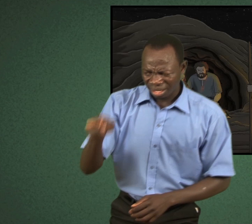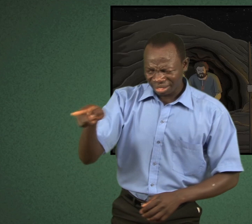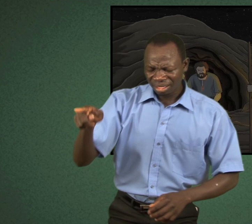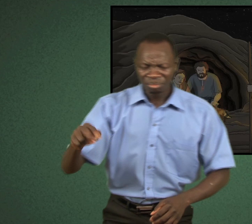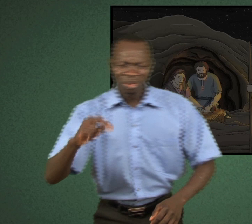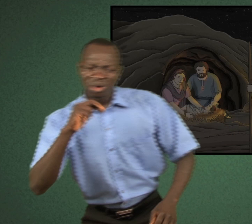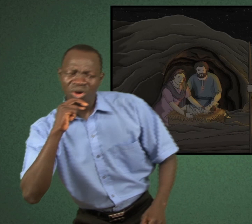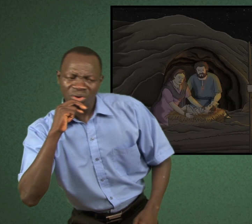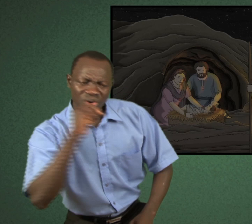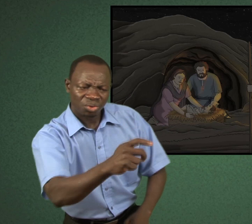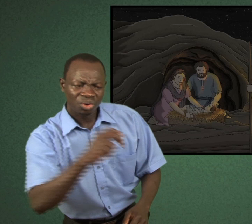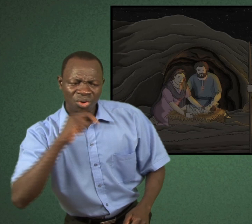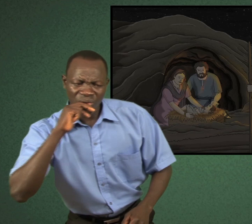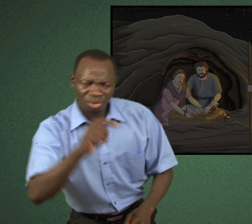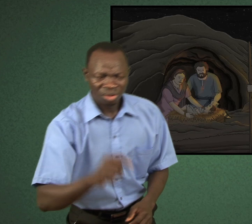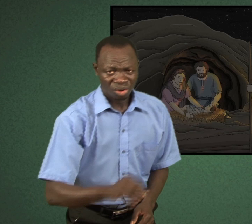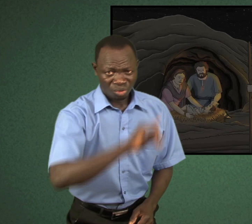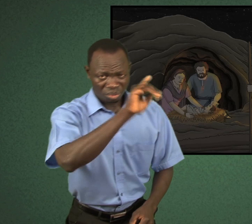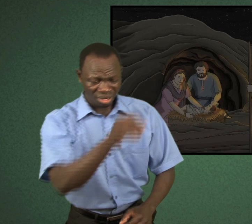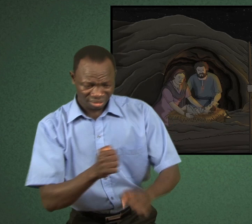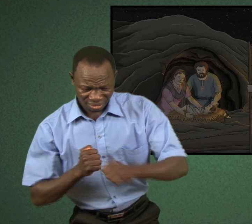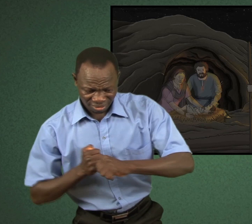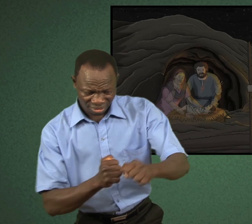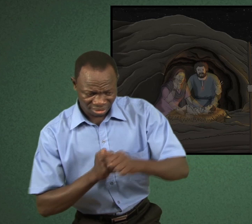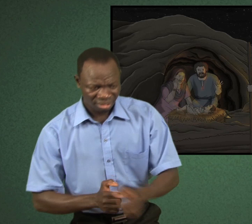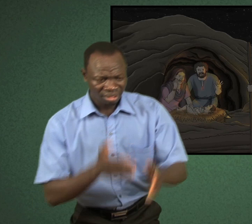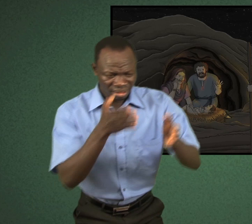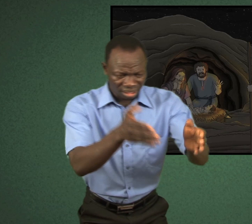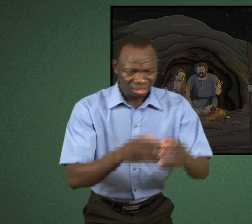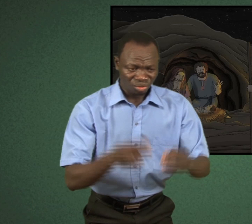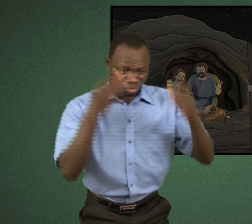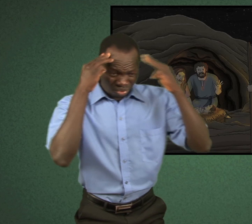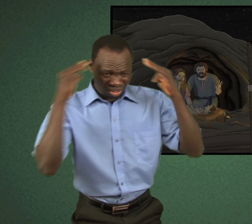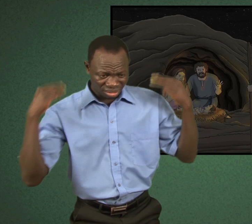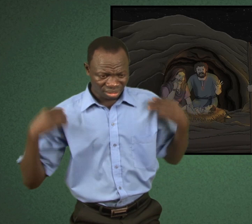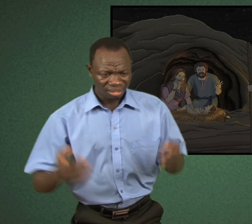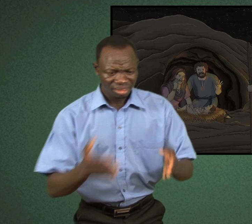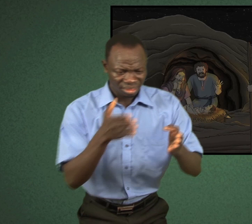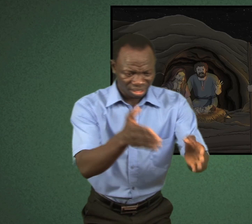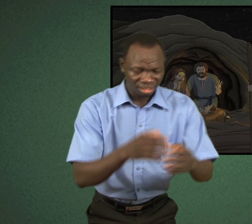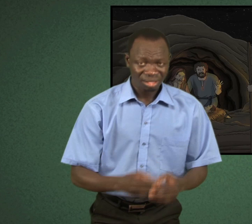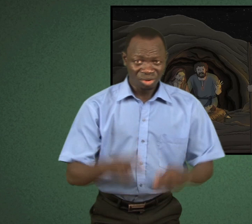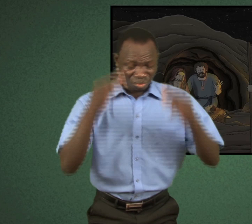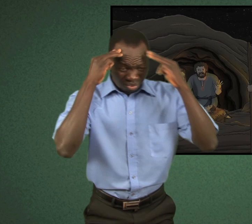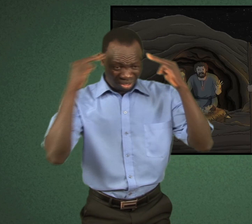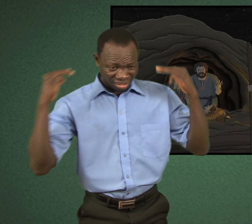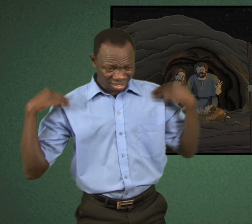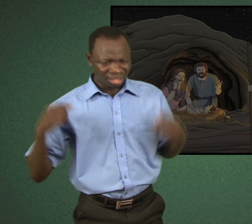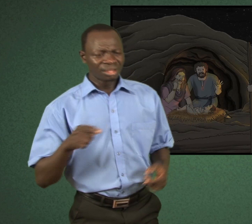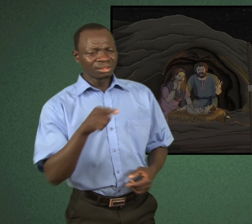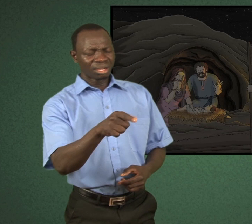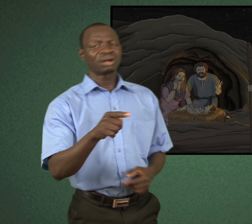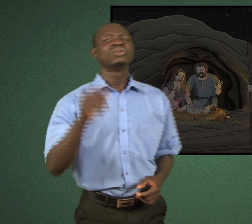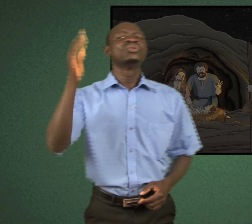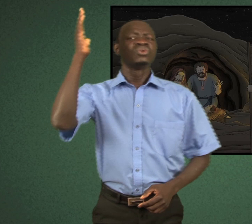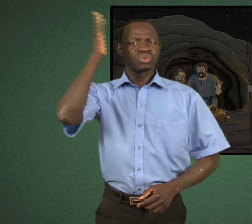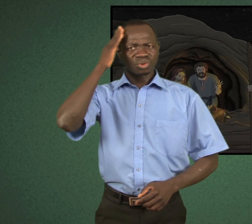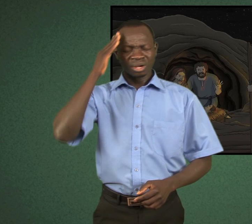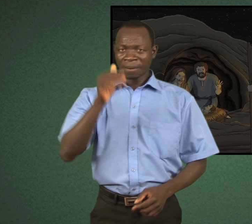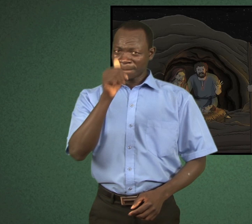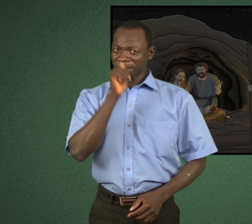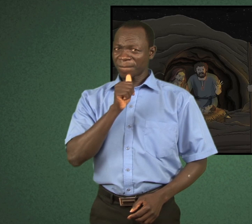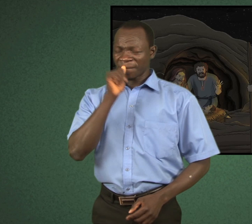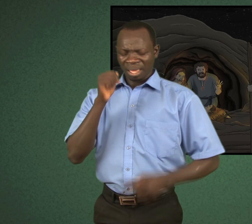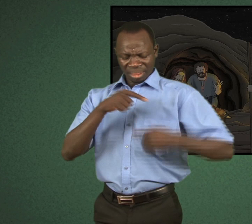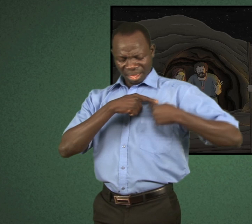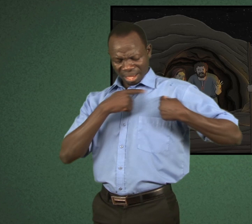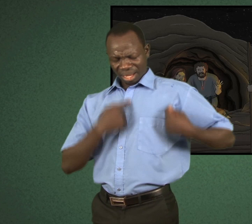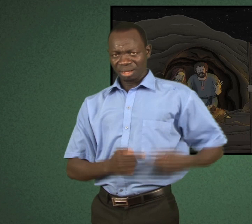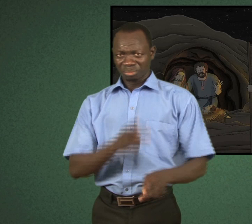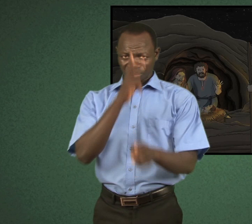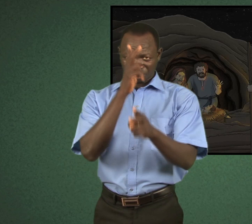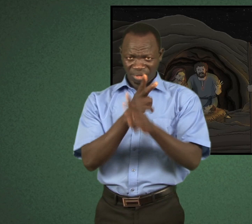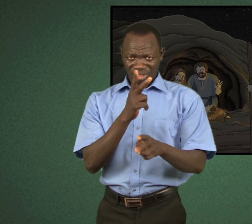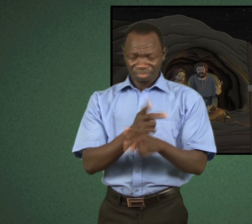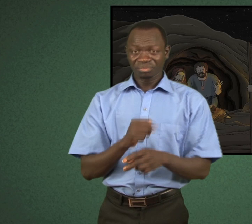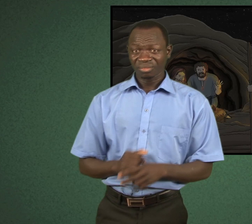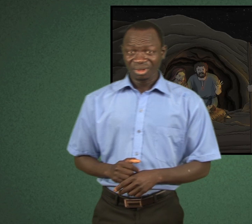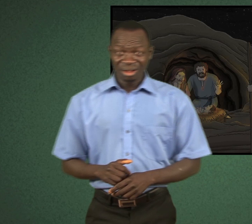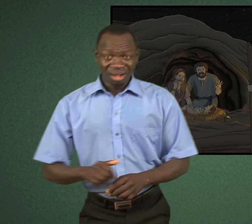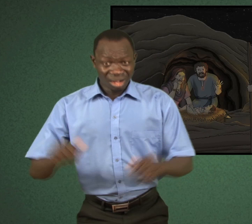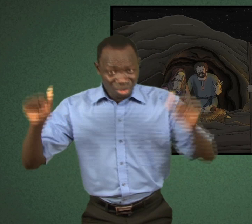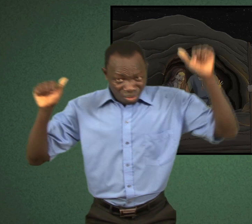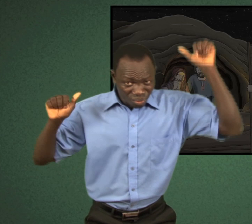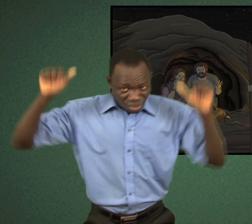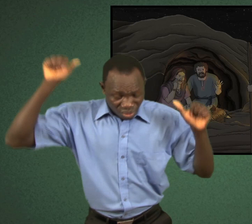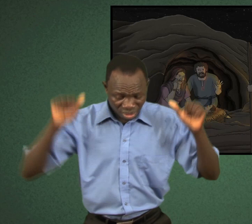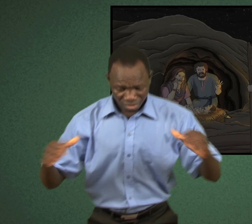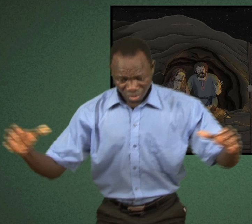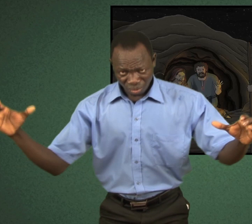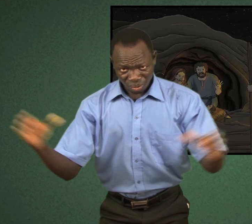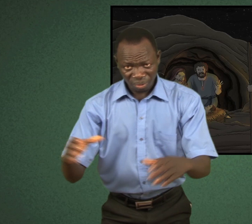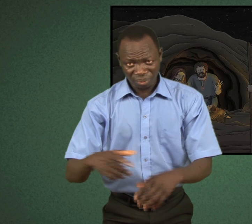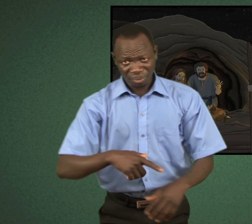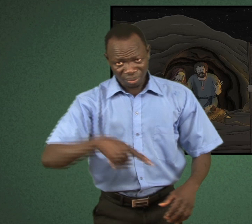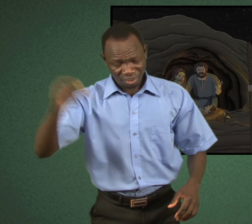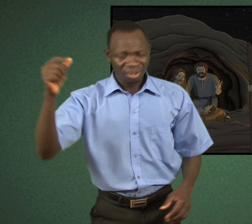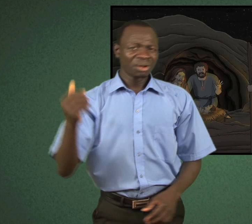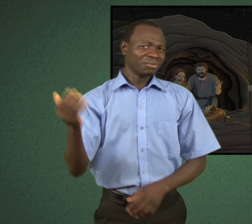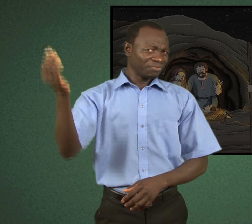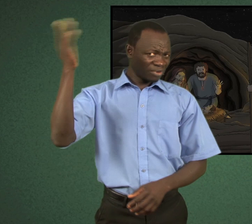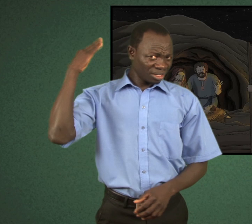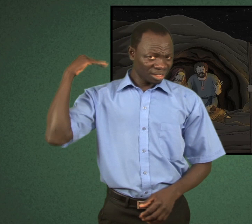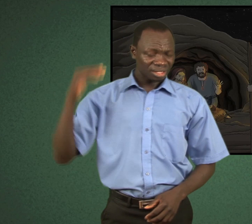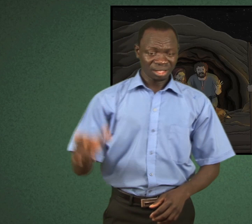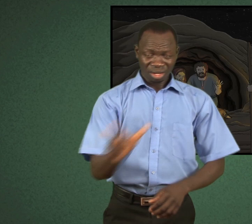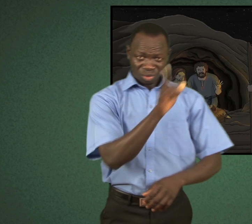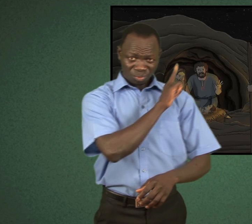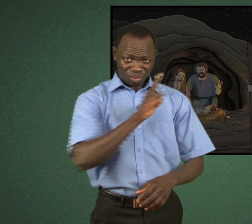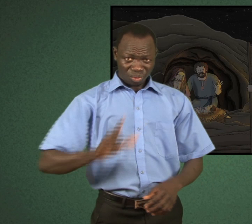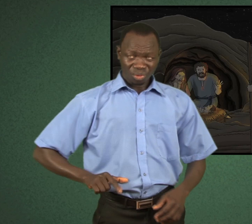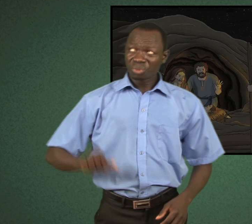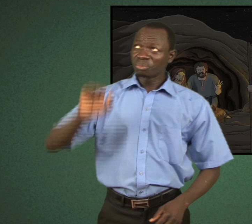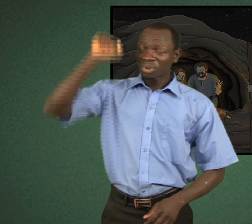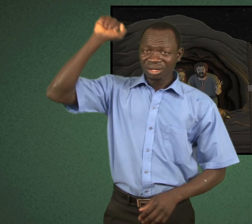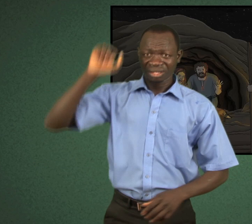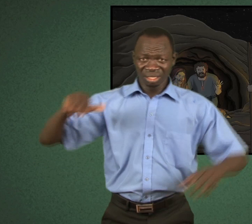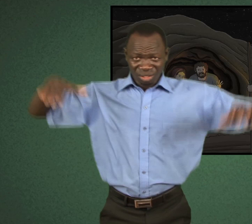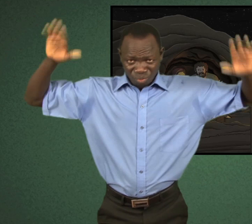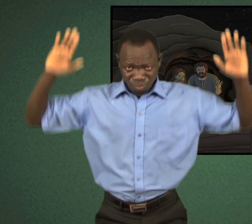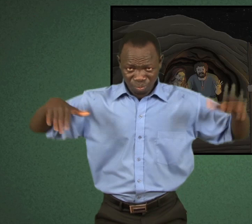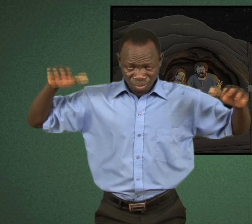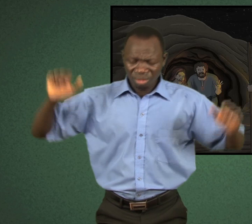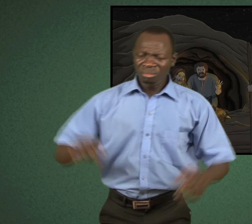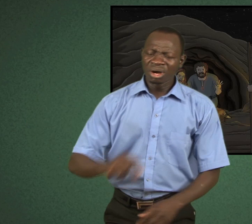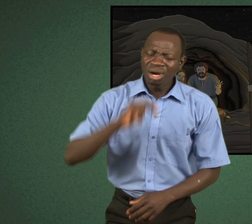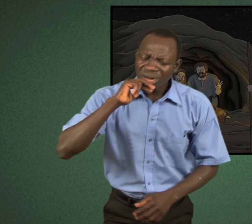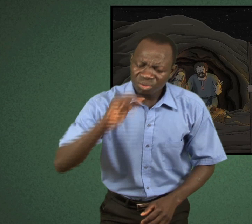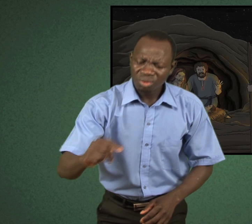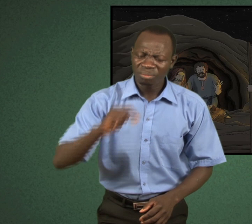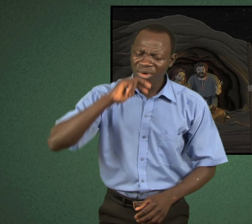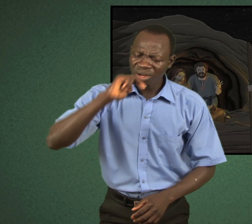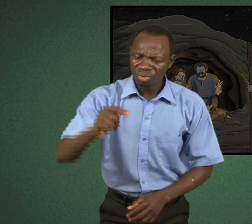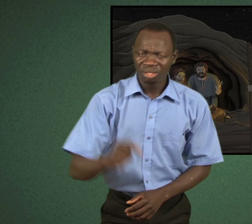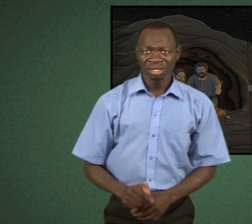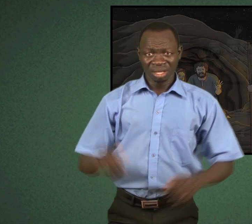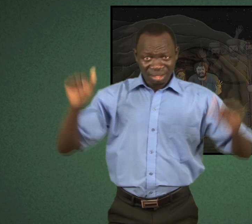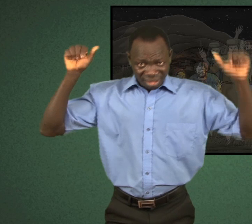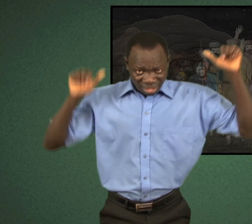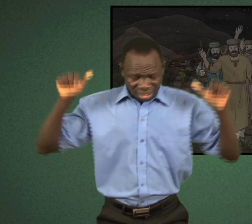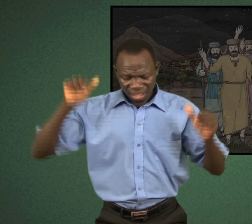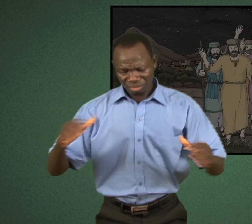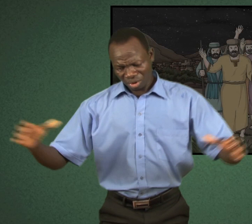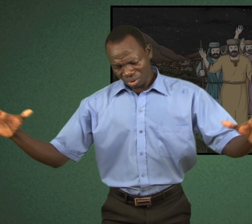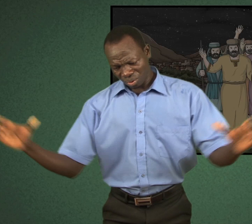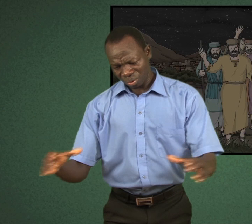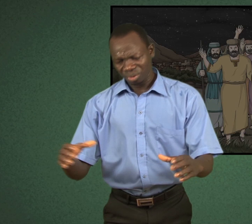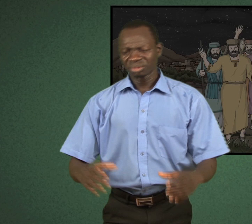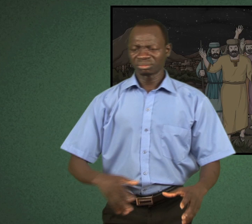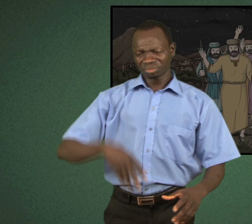And all who heard it were amazed at what the shepherds said to them. But Mary treasured up all these things and pondered them in her heart.